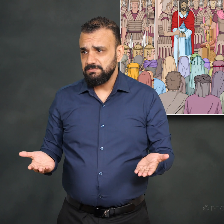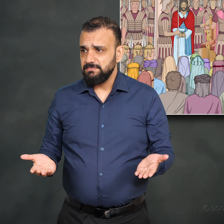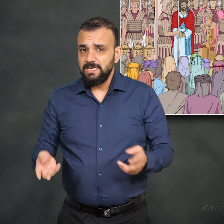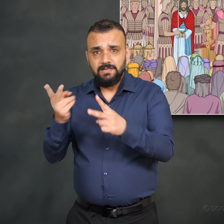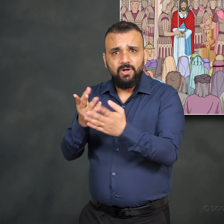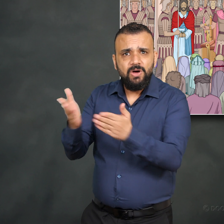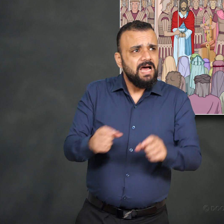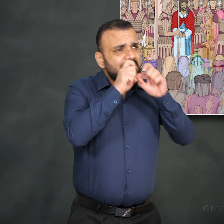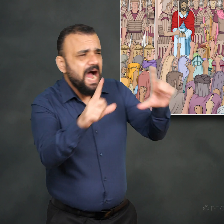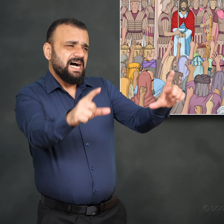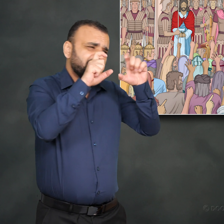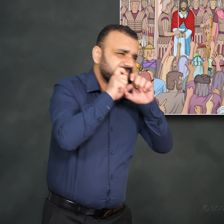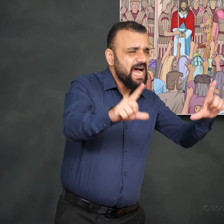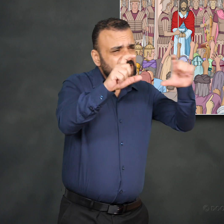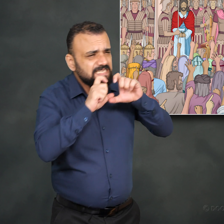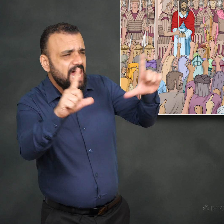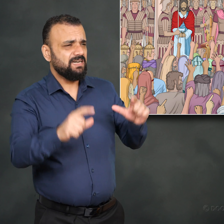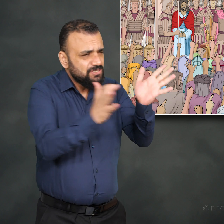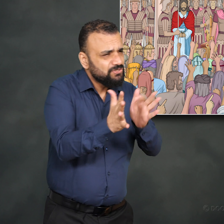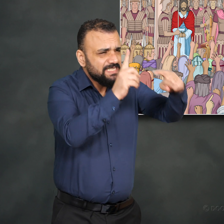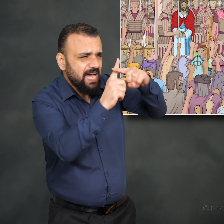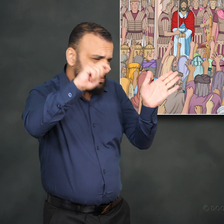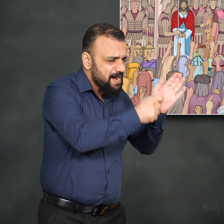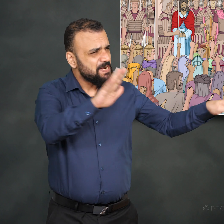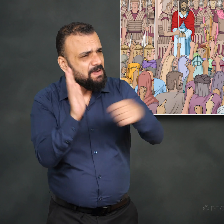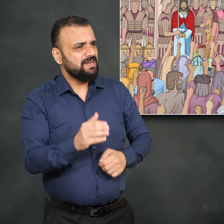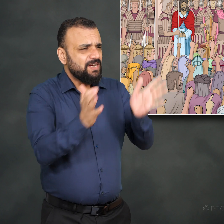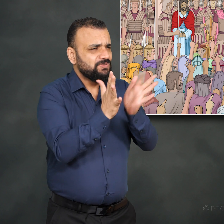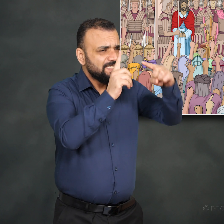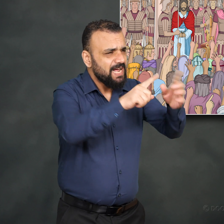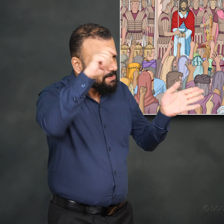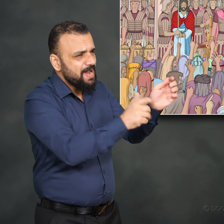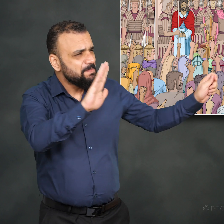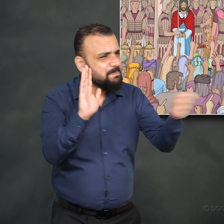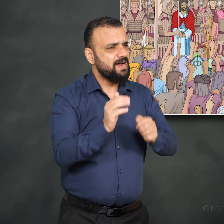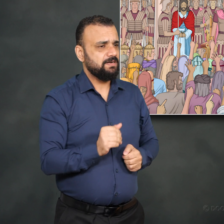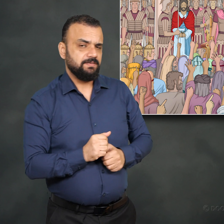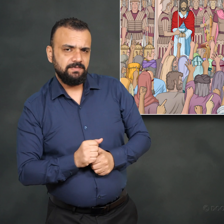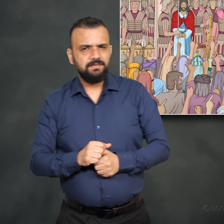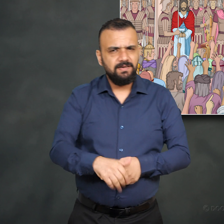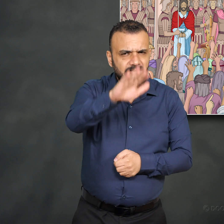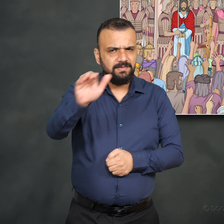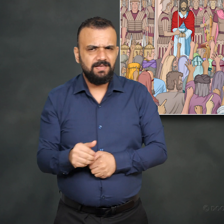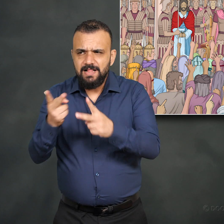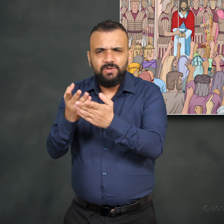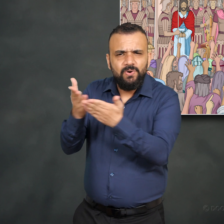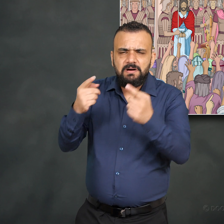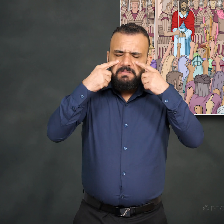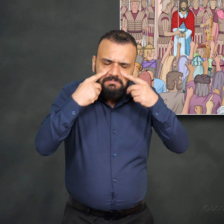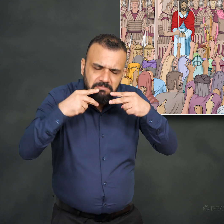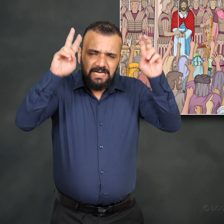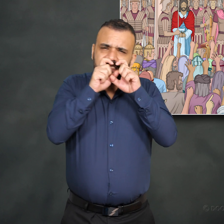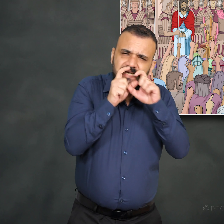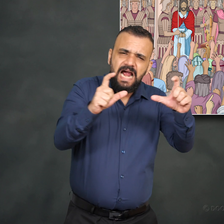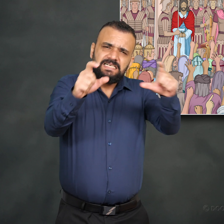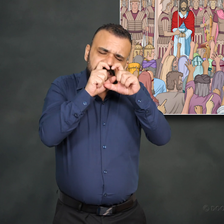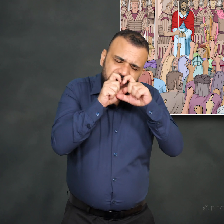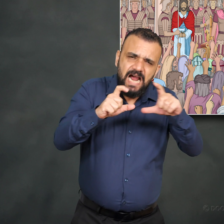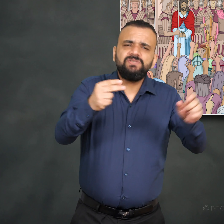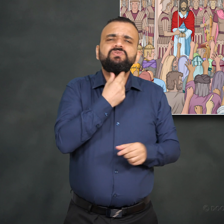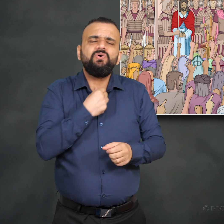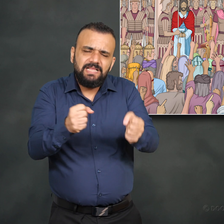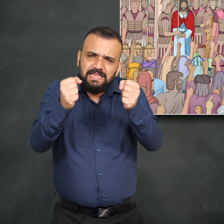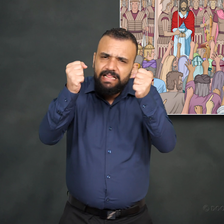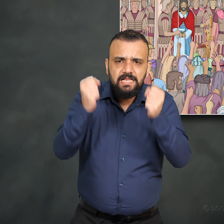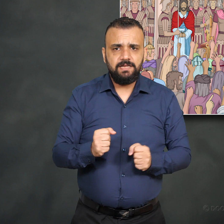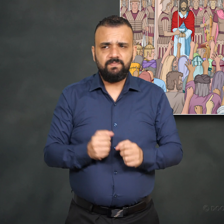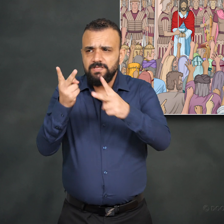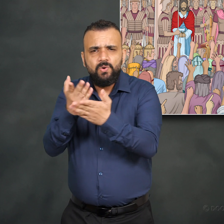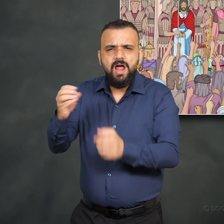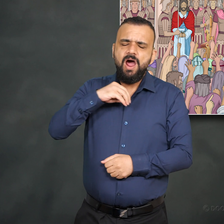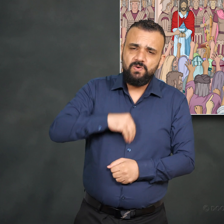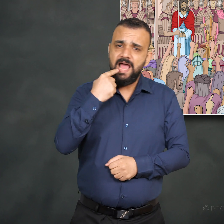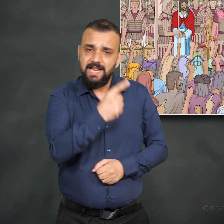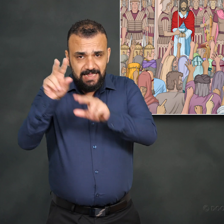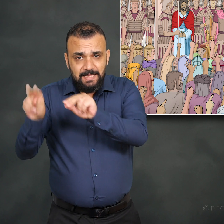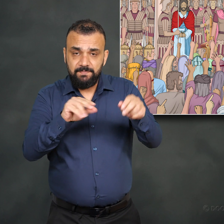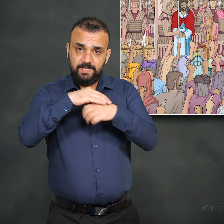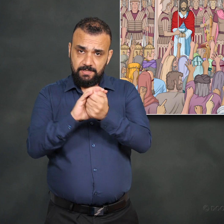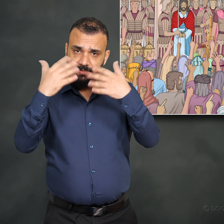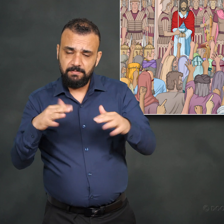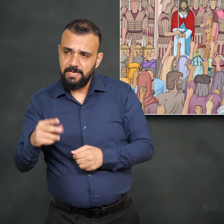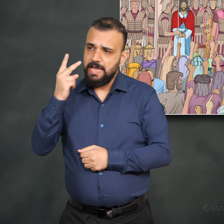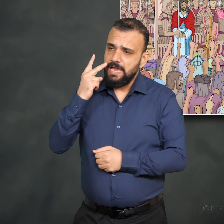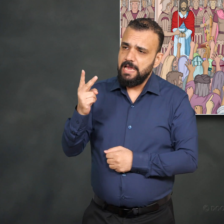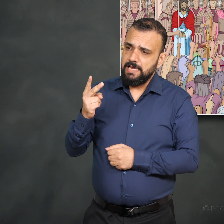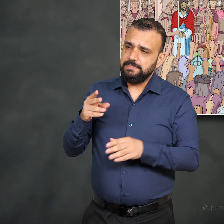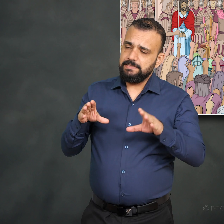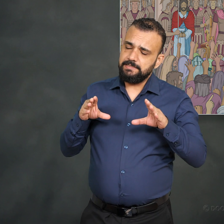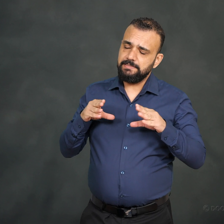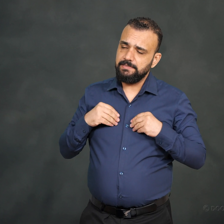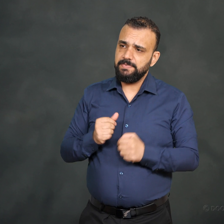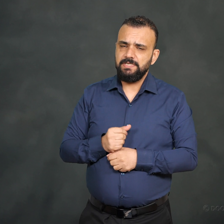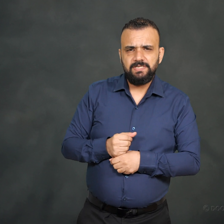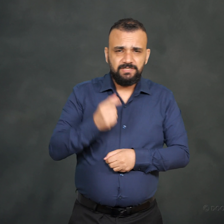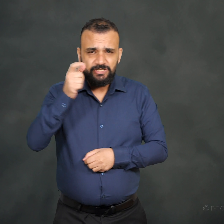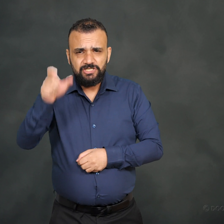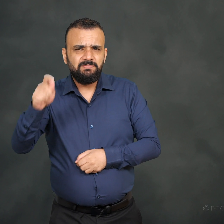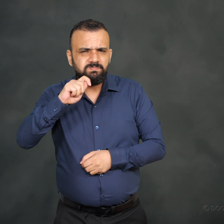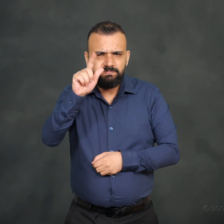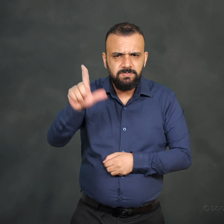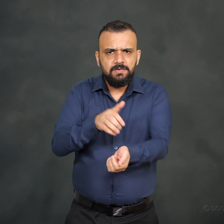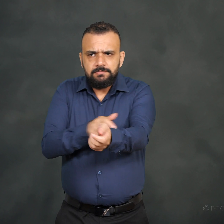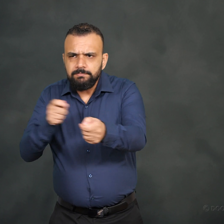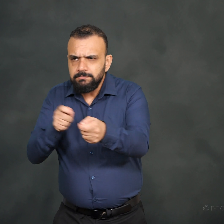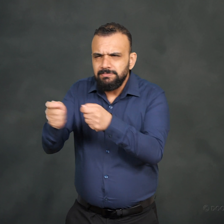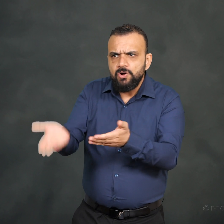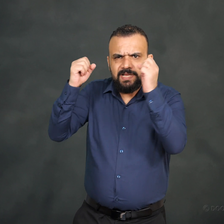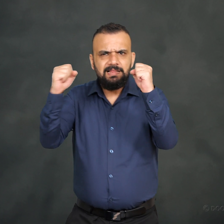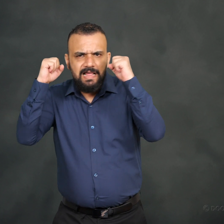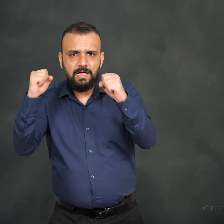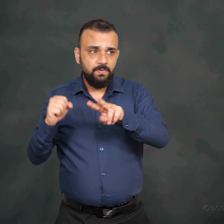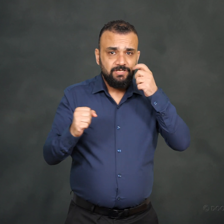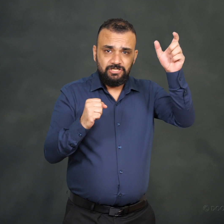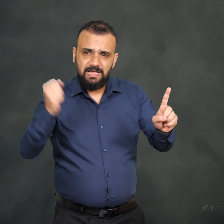But they were insistent, demanding with loud voices for Jesus to be crucified.